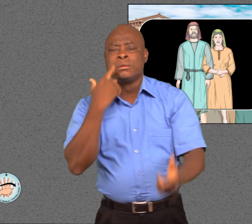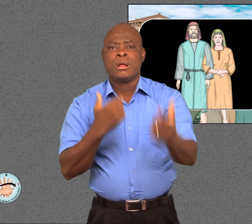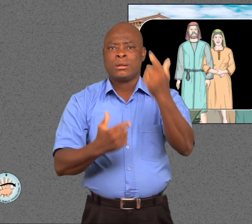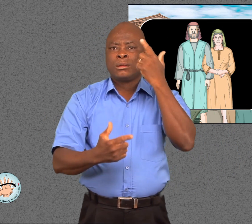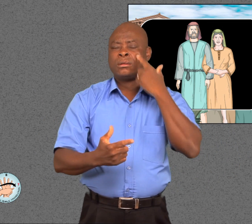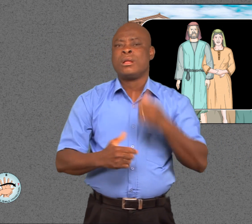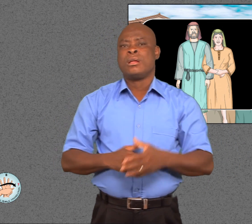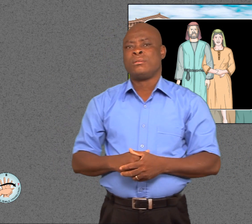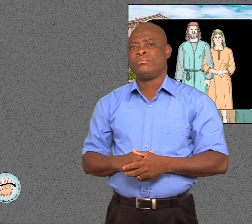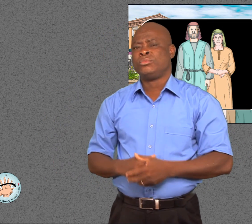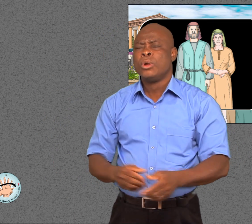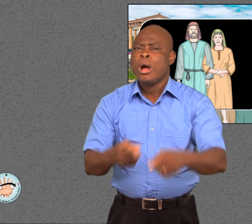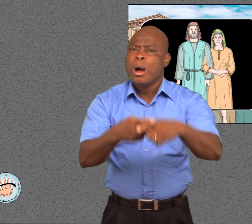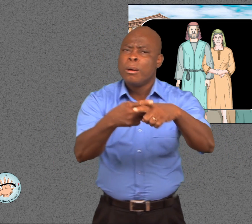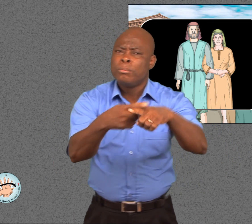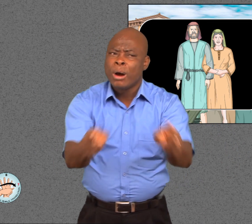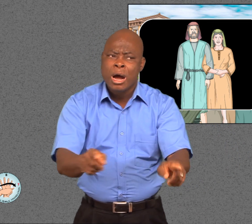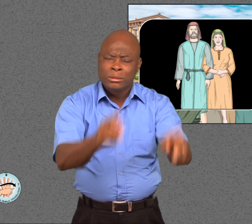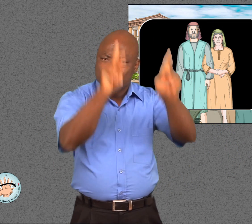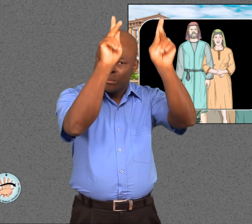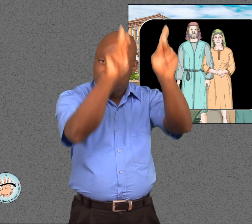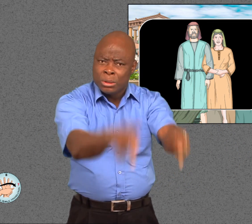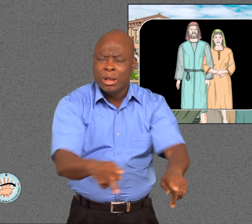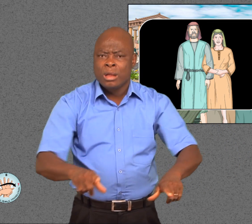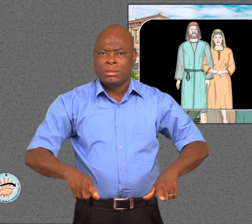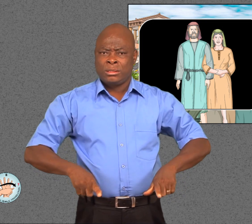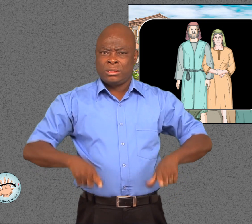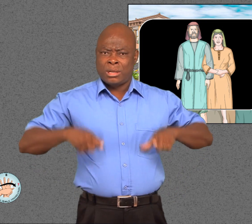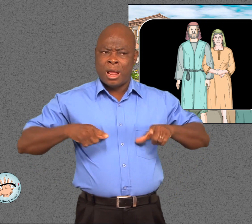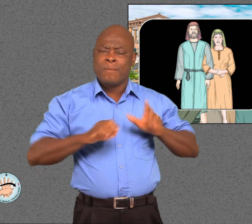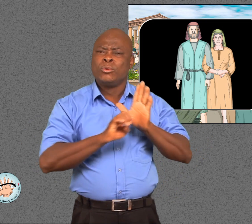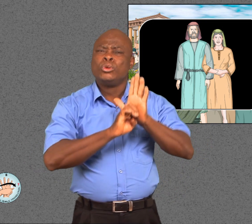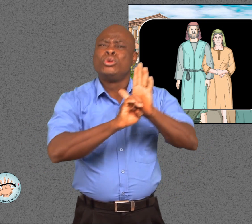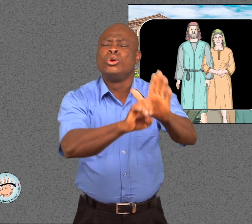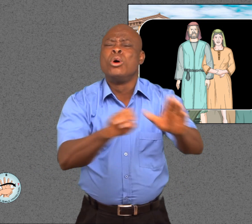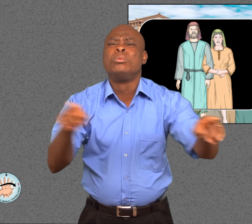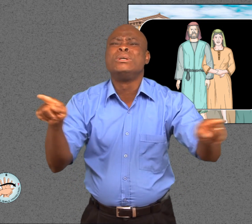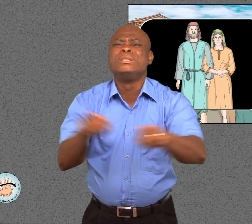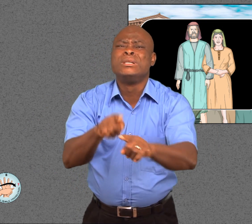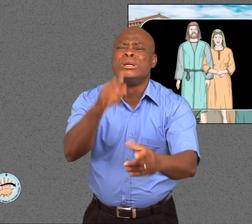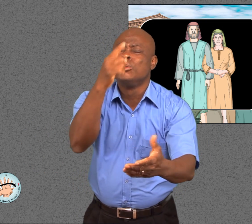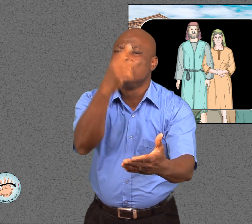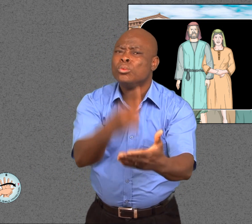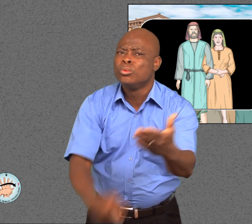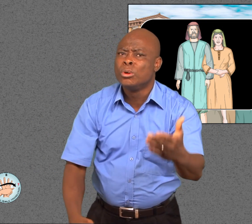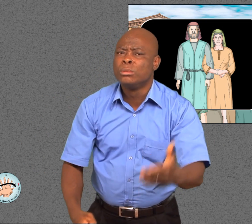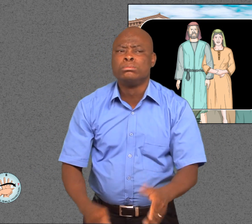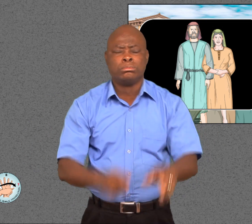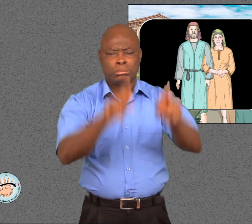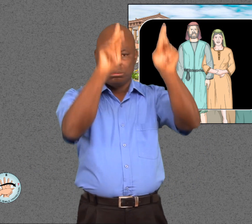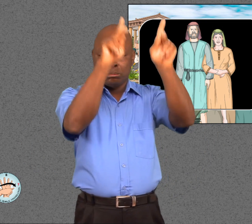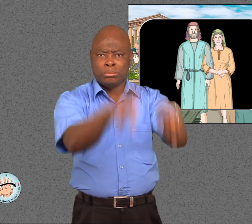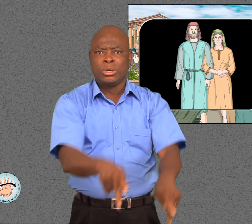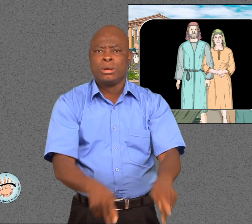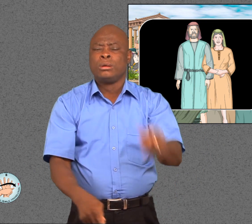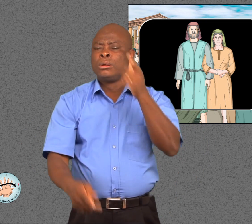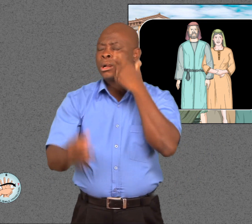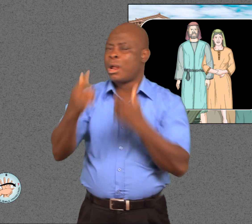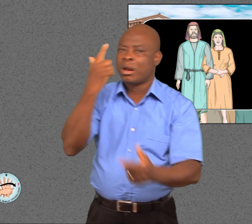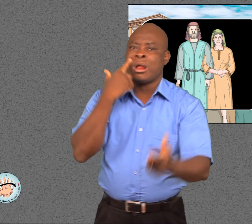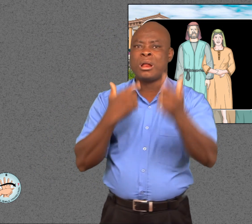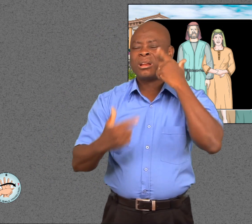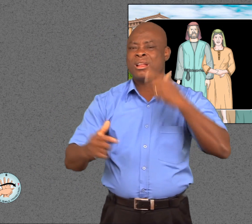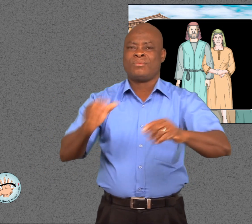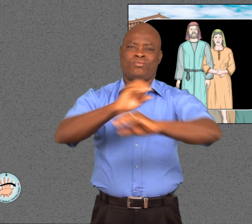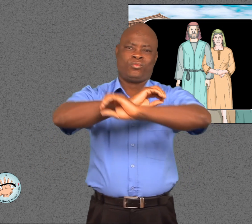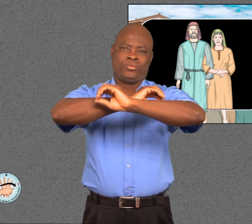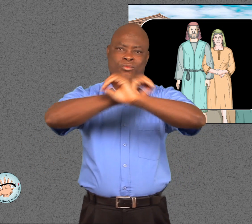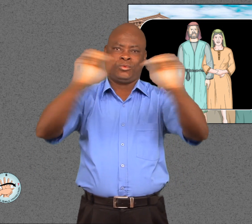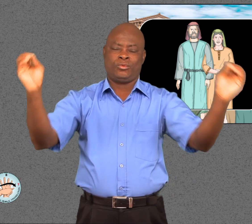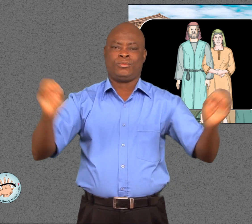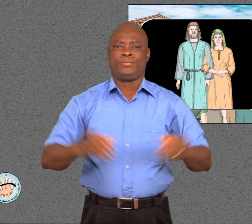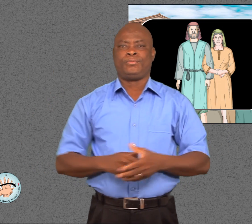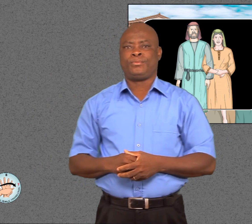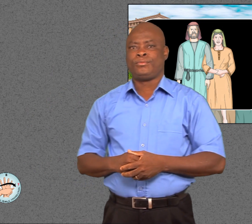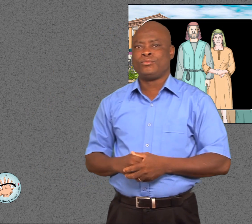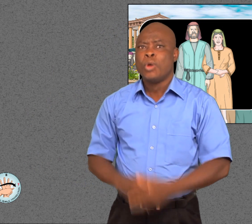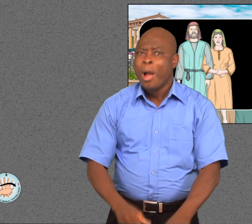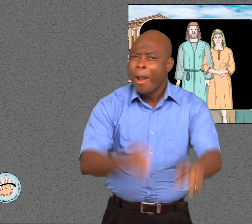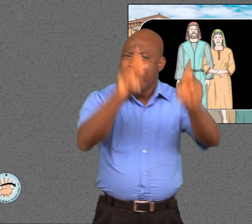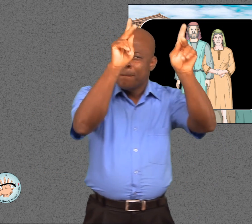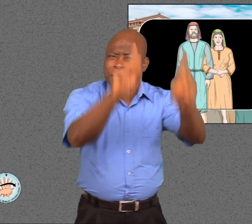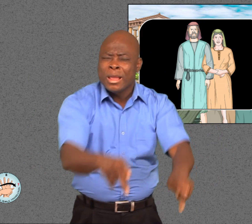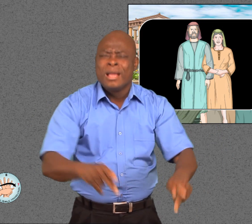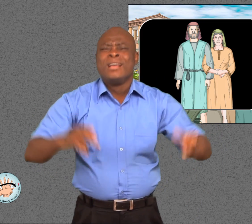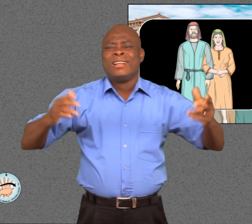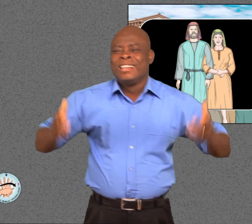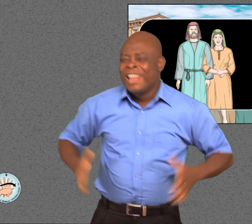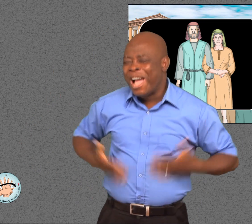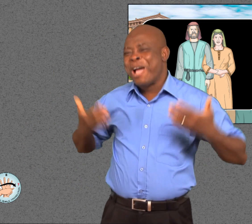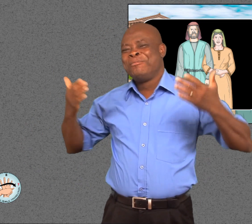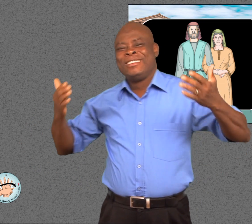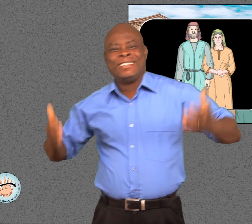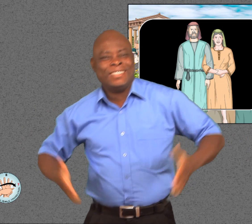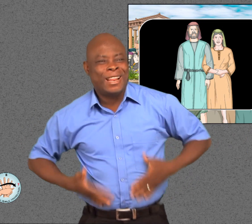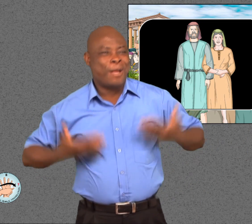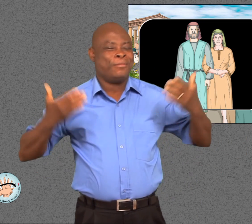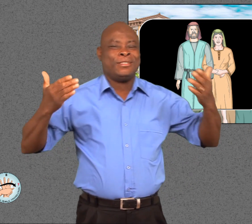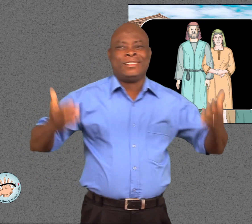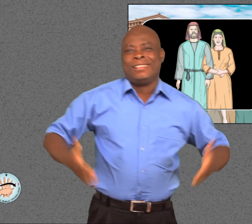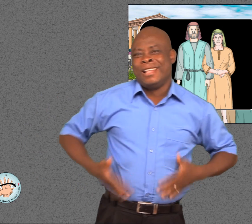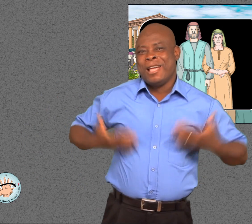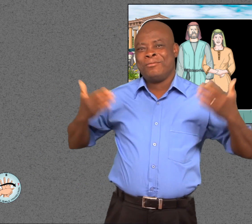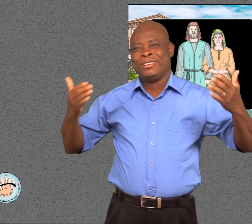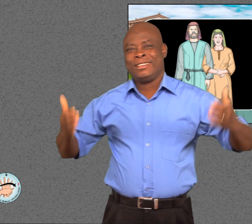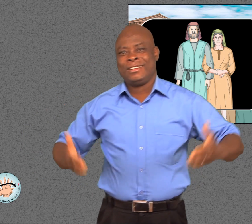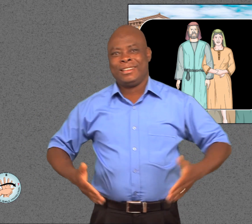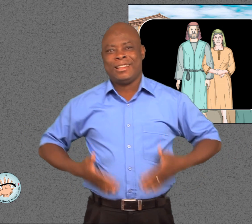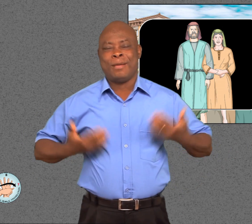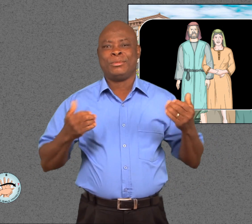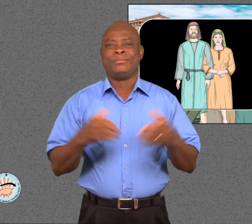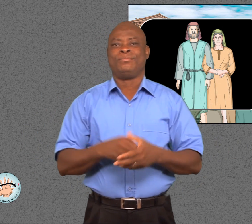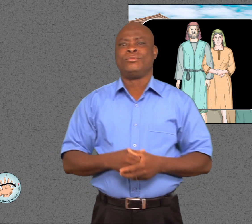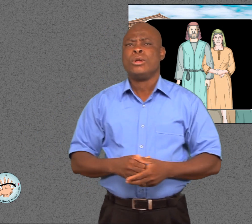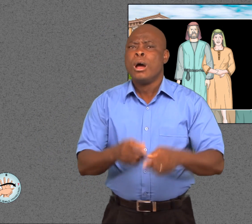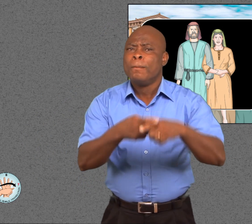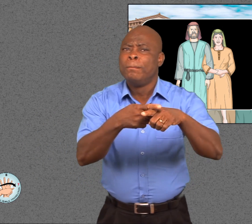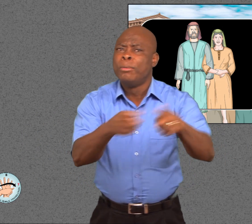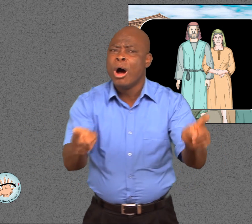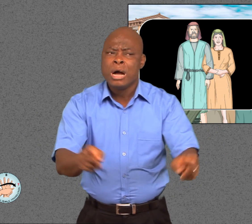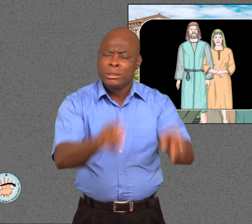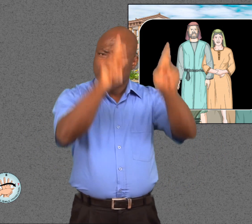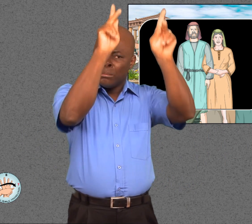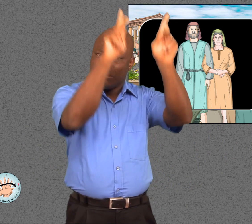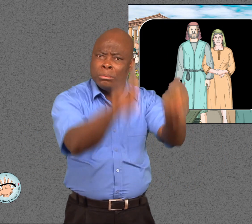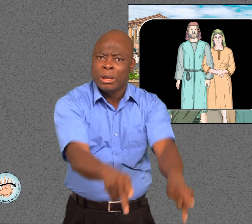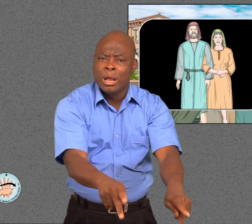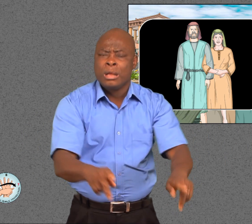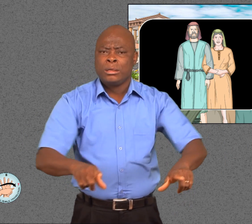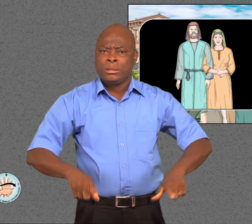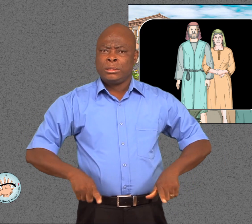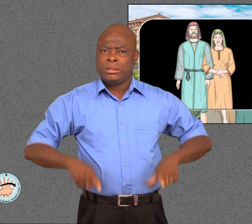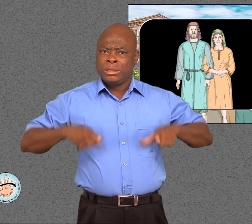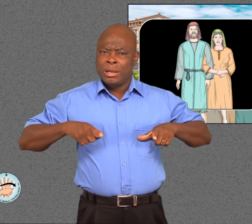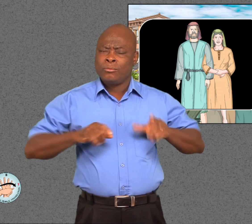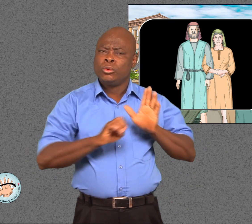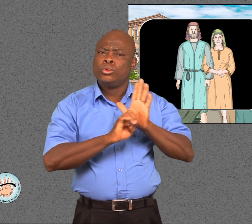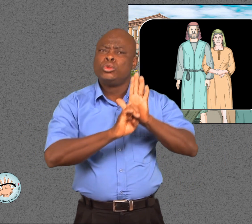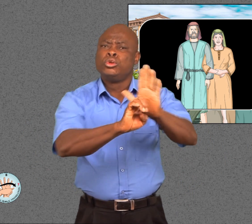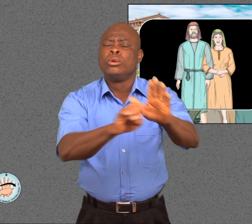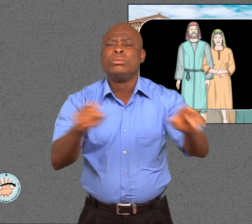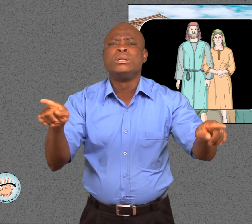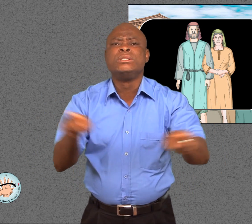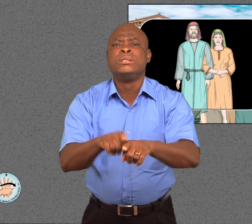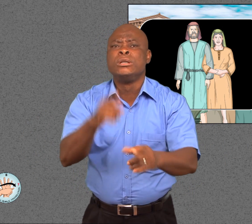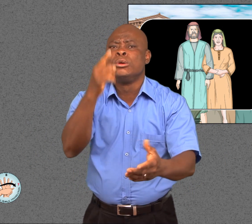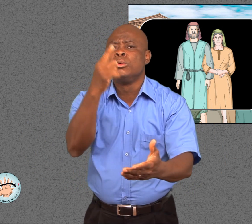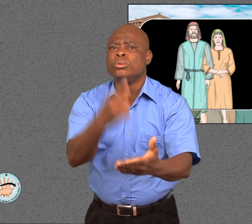those who weep, as if they did not;